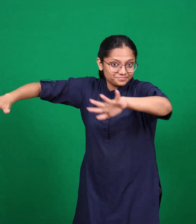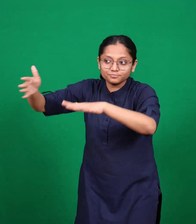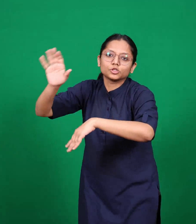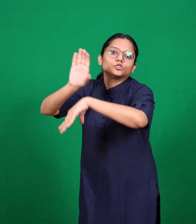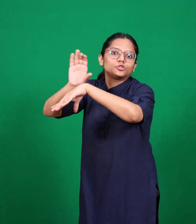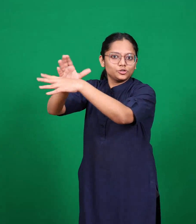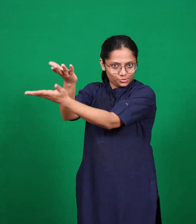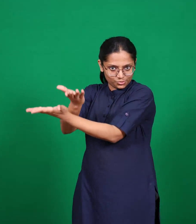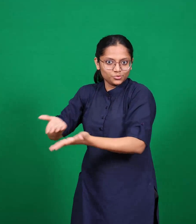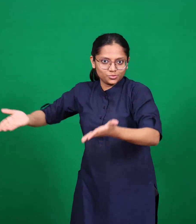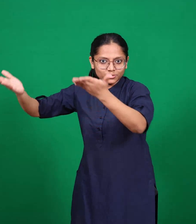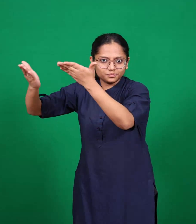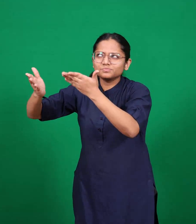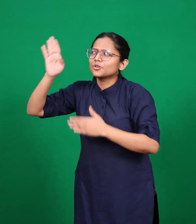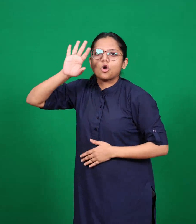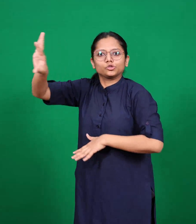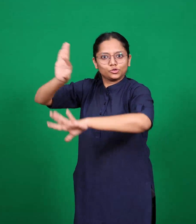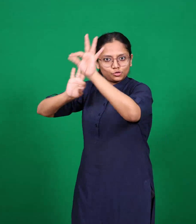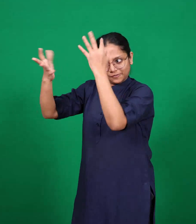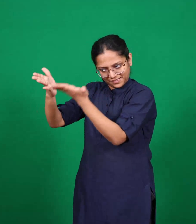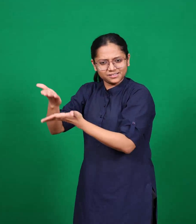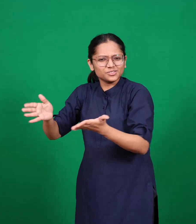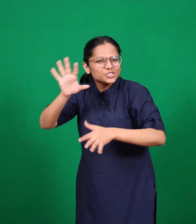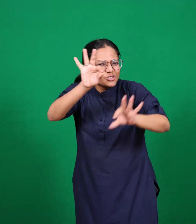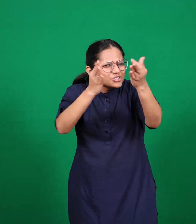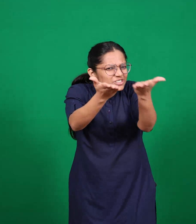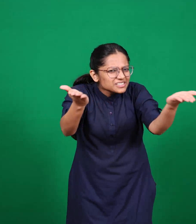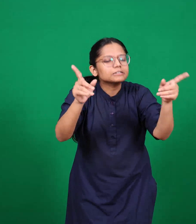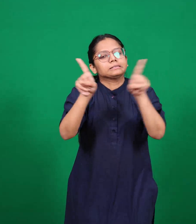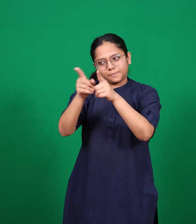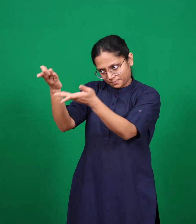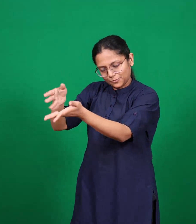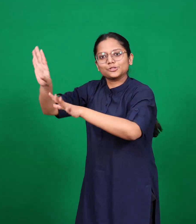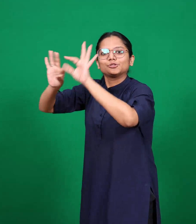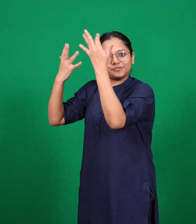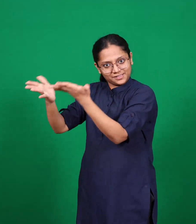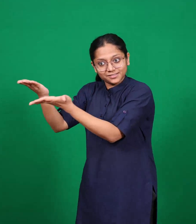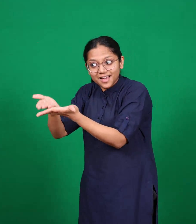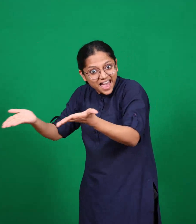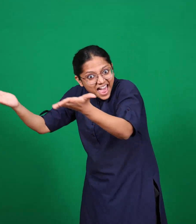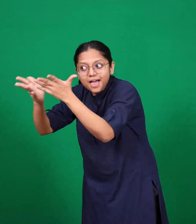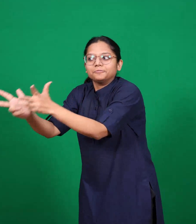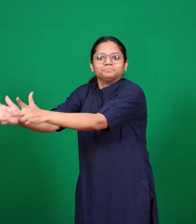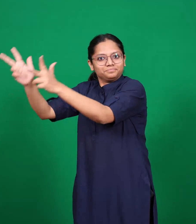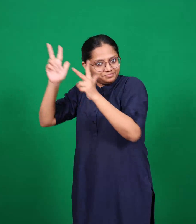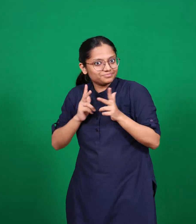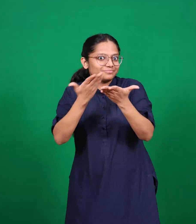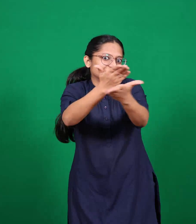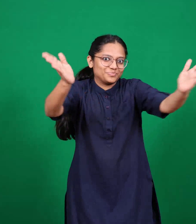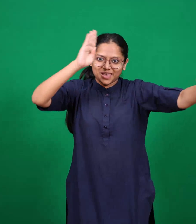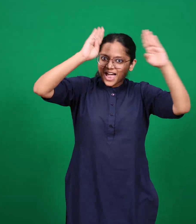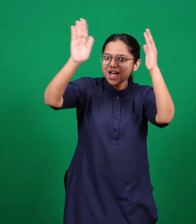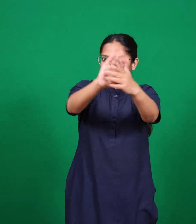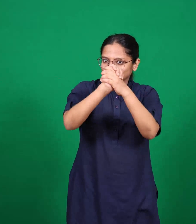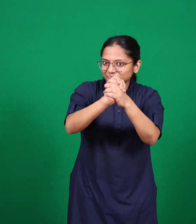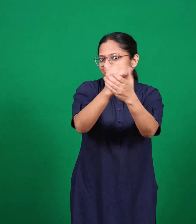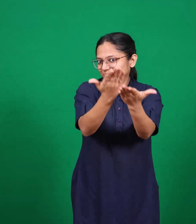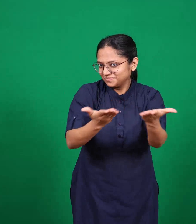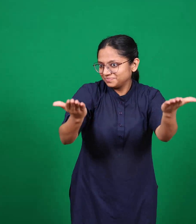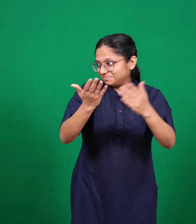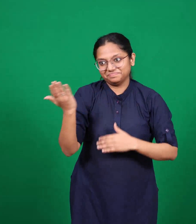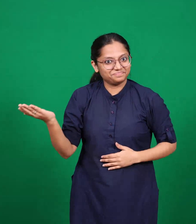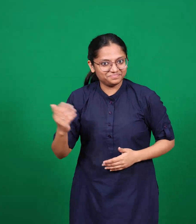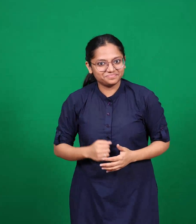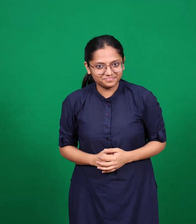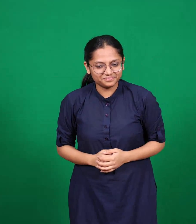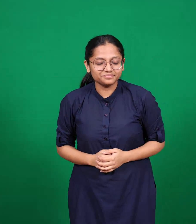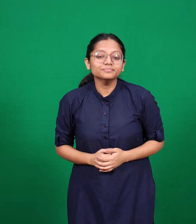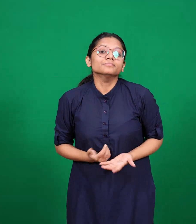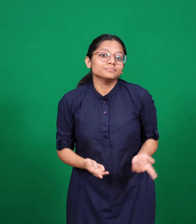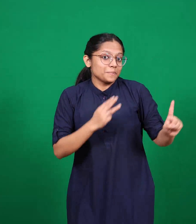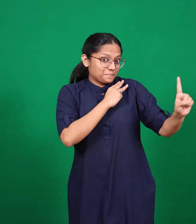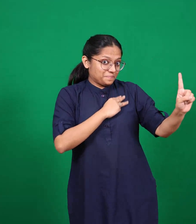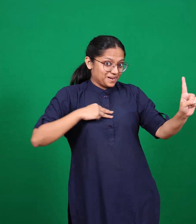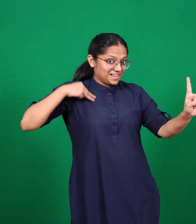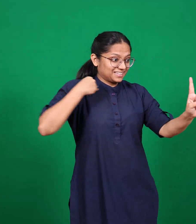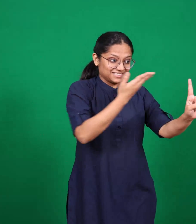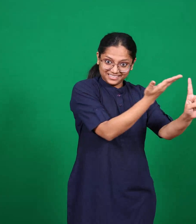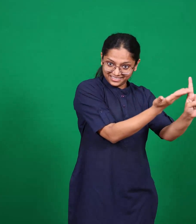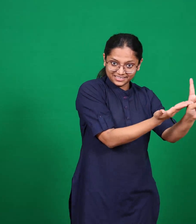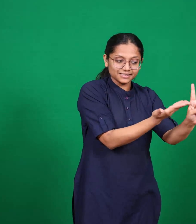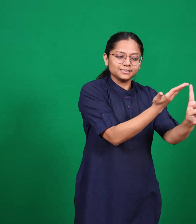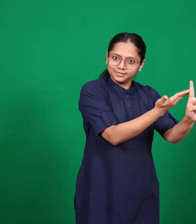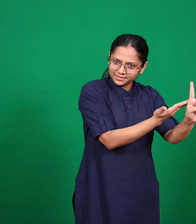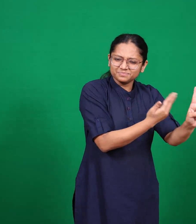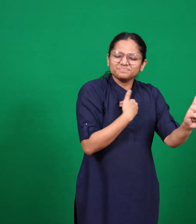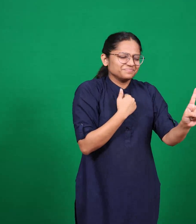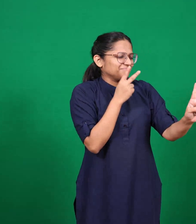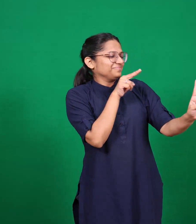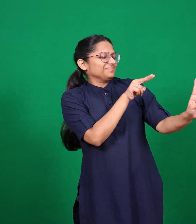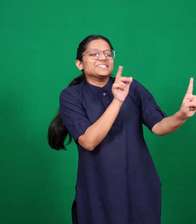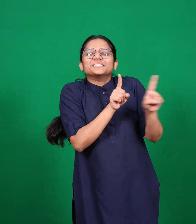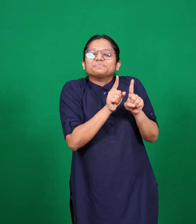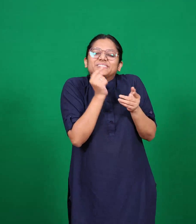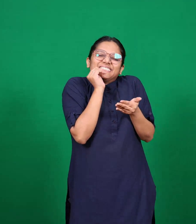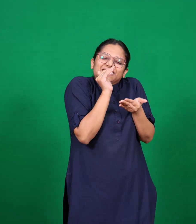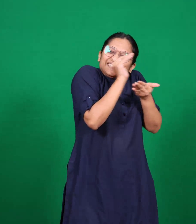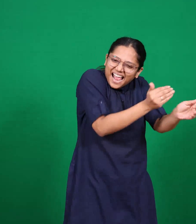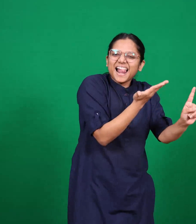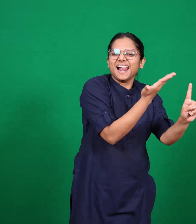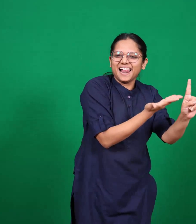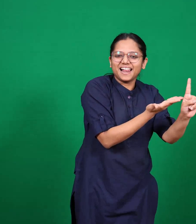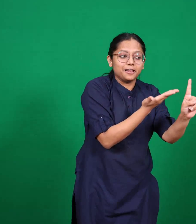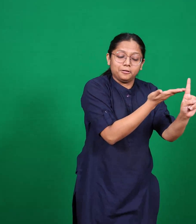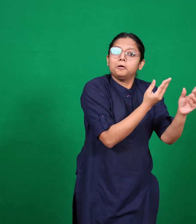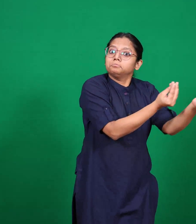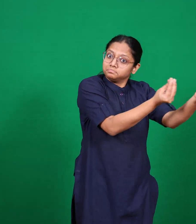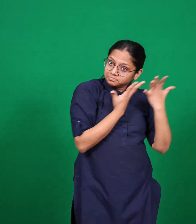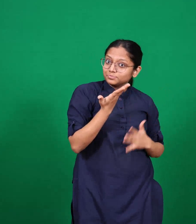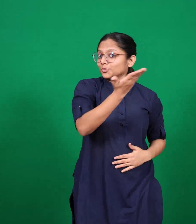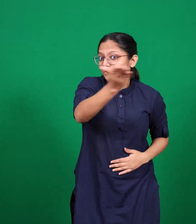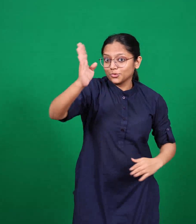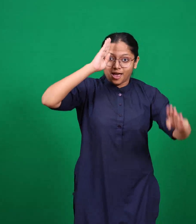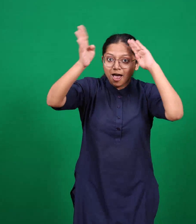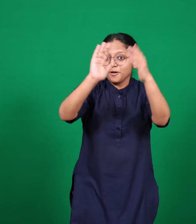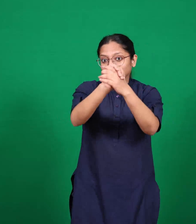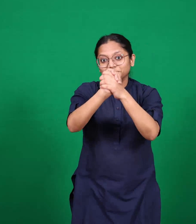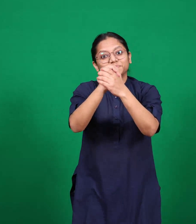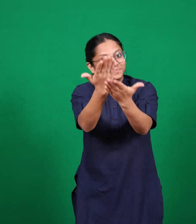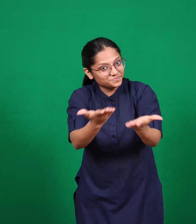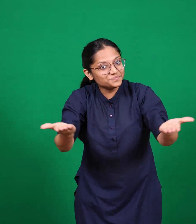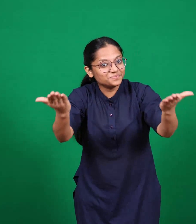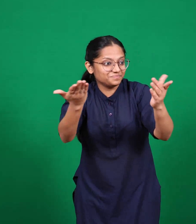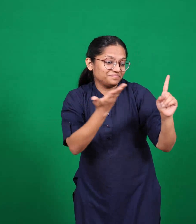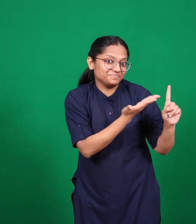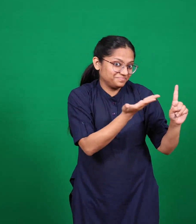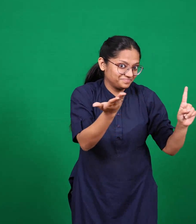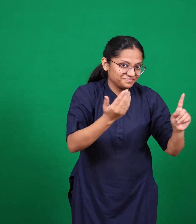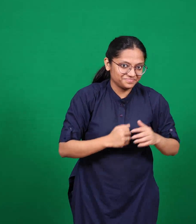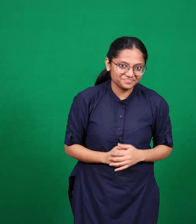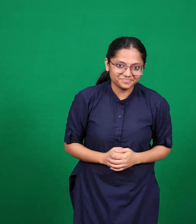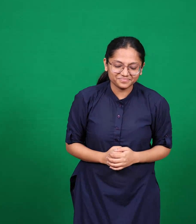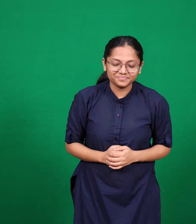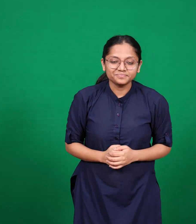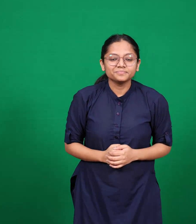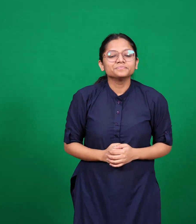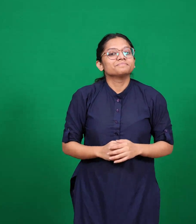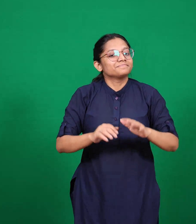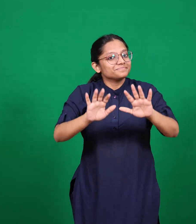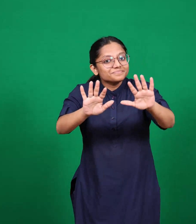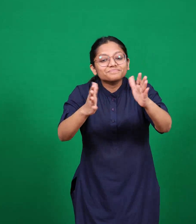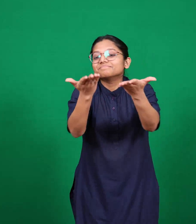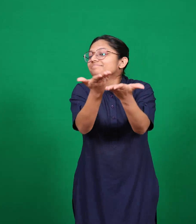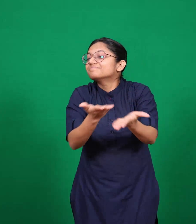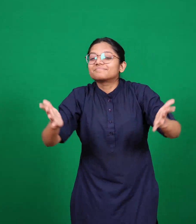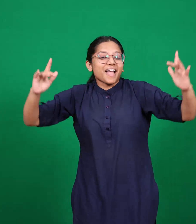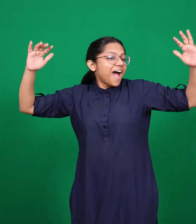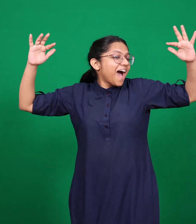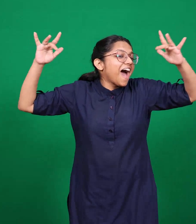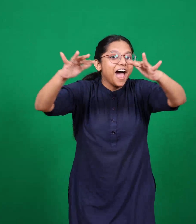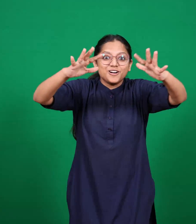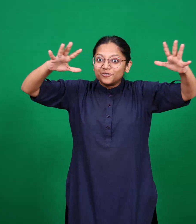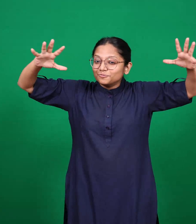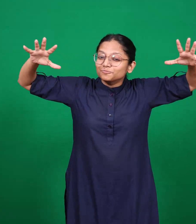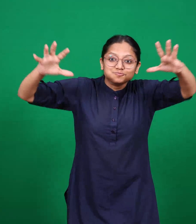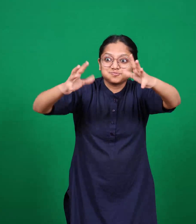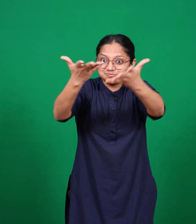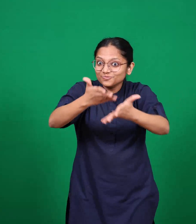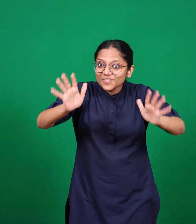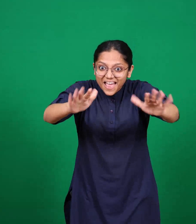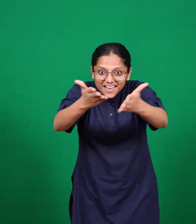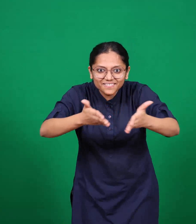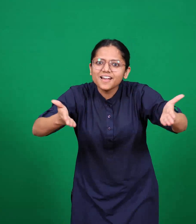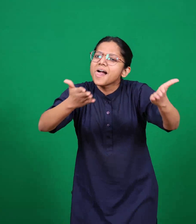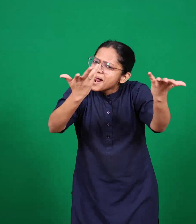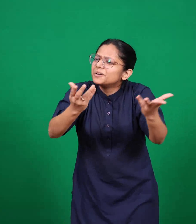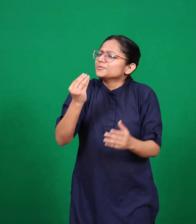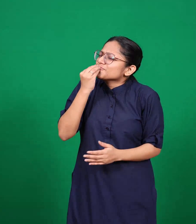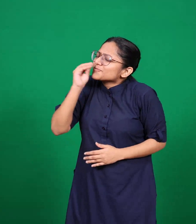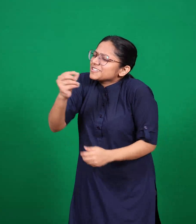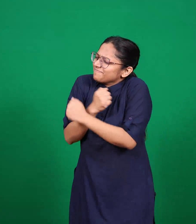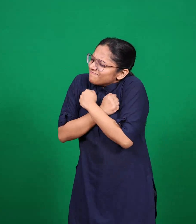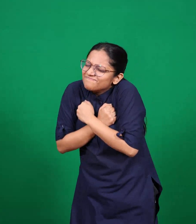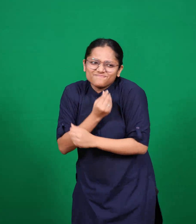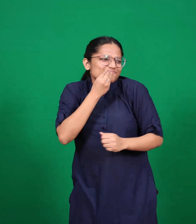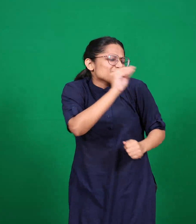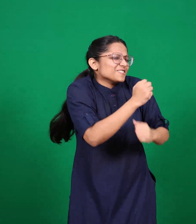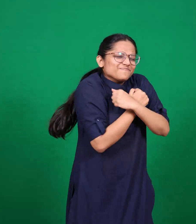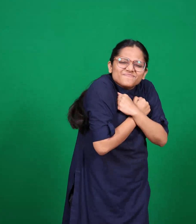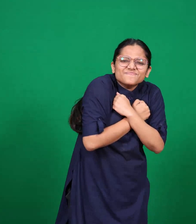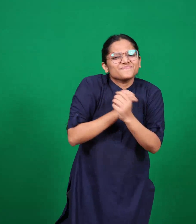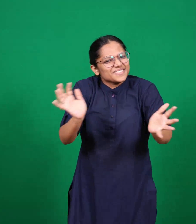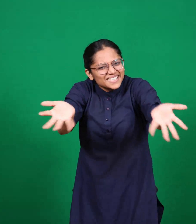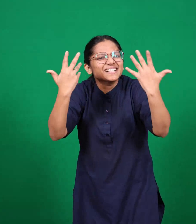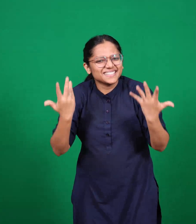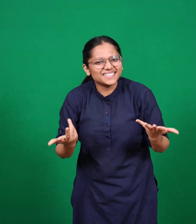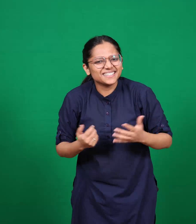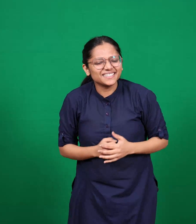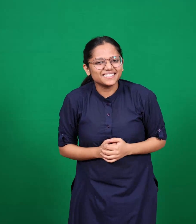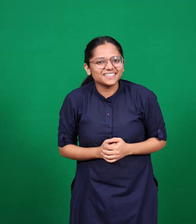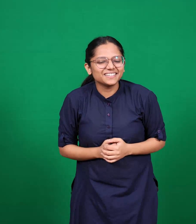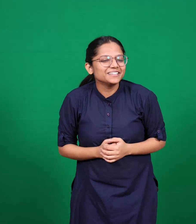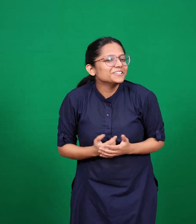The church in Babylon, chosen together with you, sends you greetings, as does my son Mark.